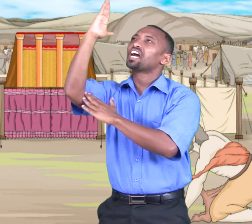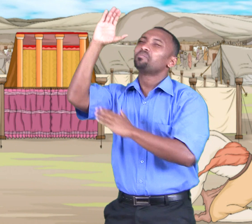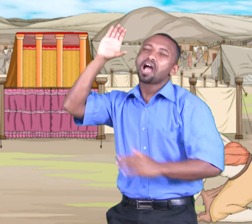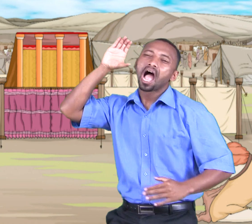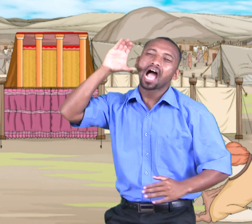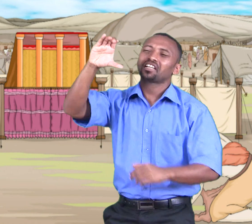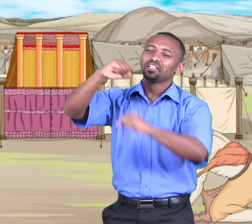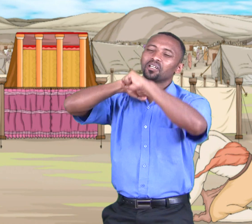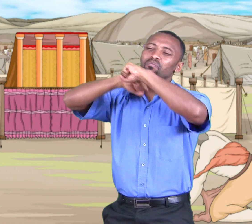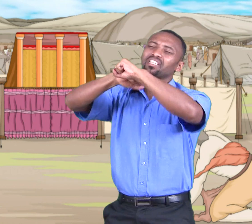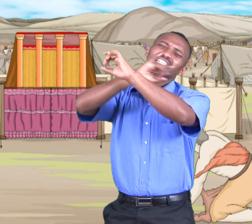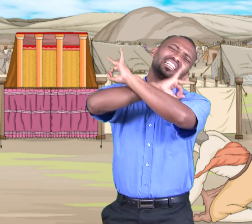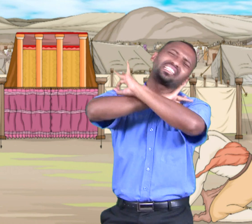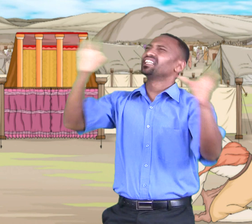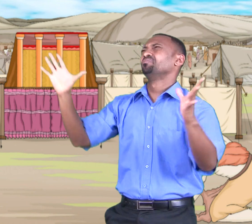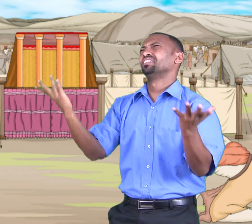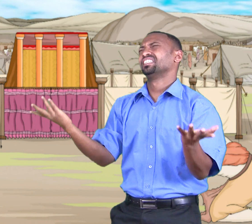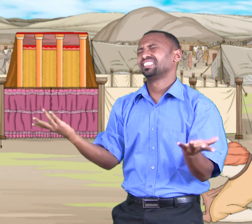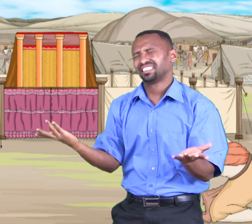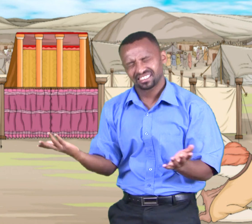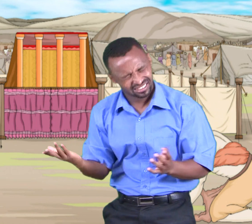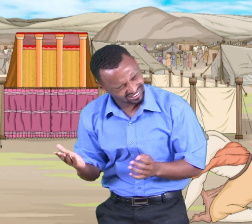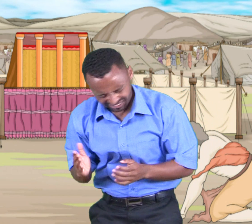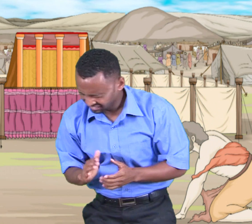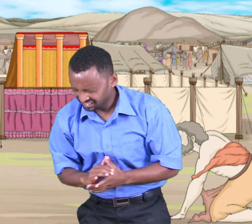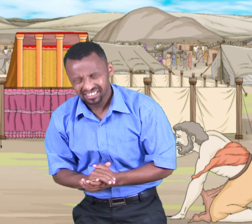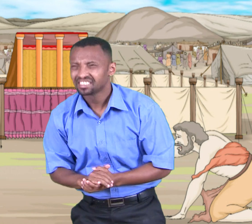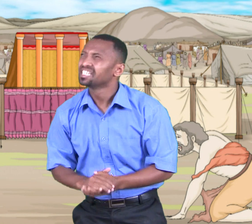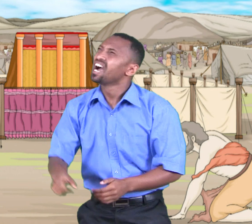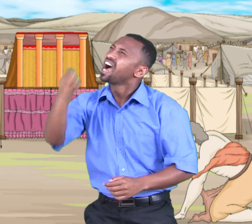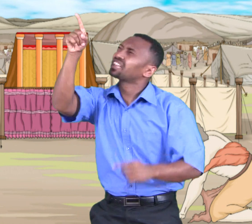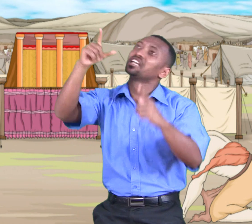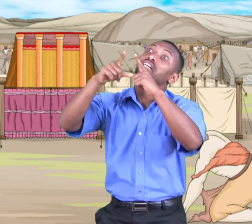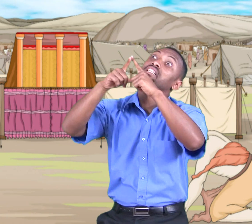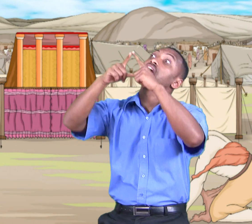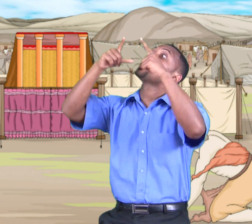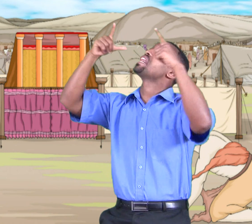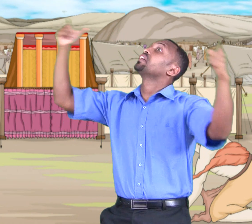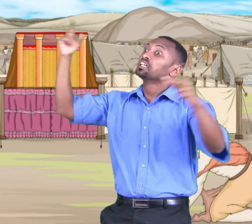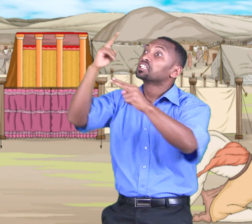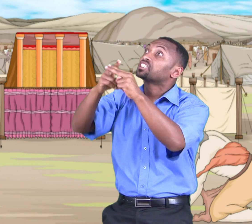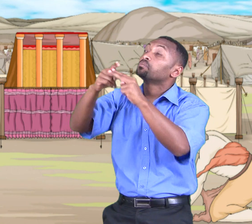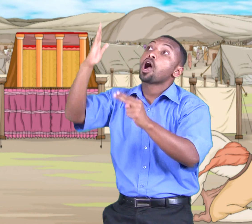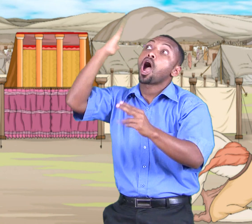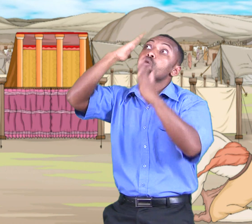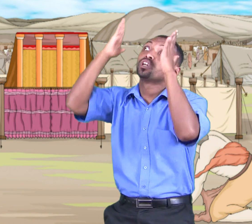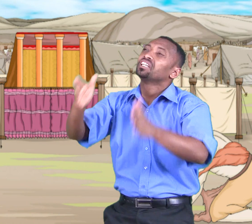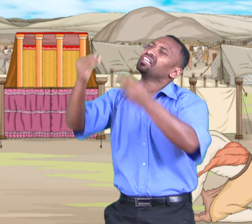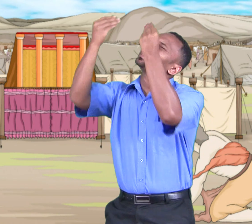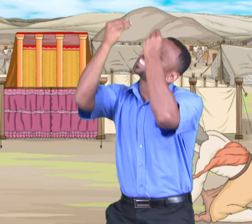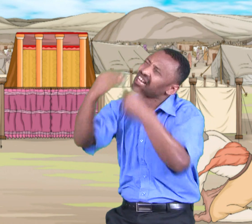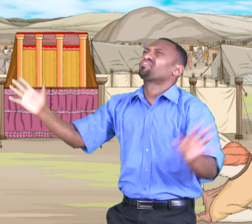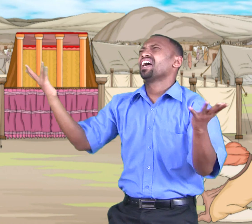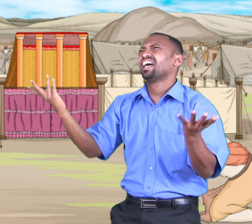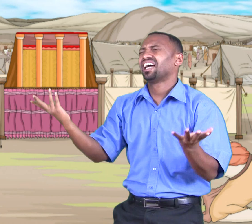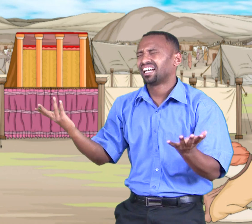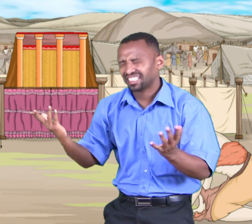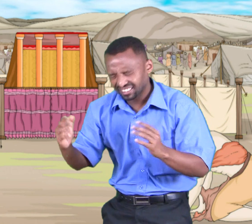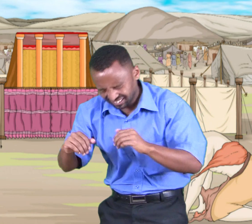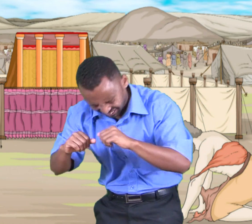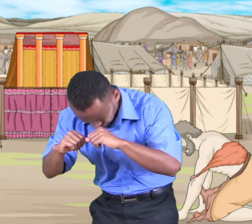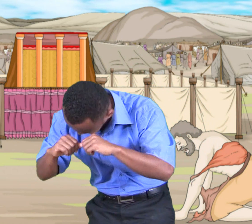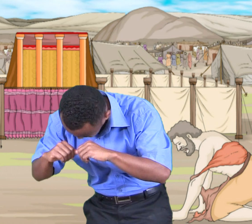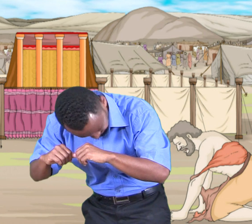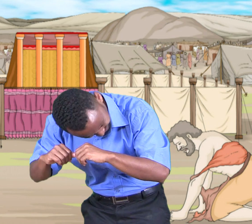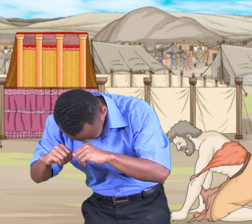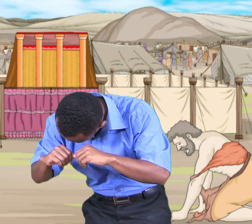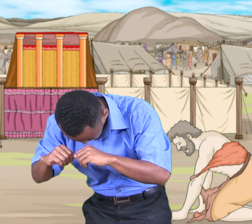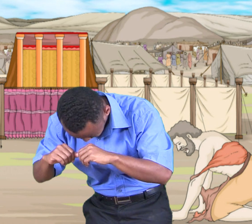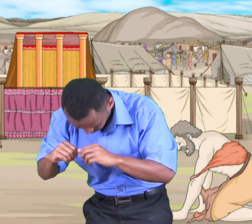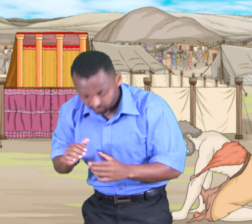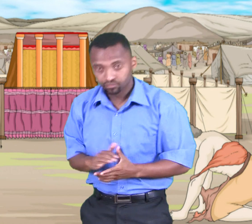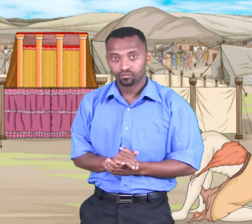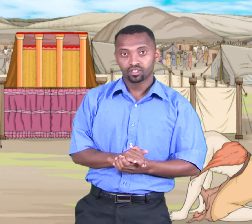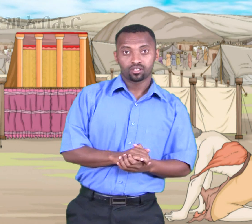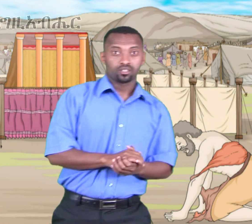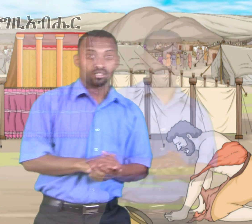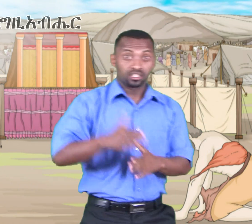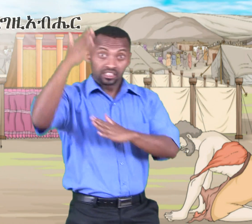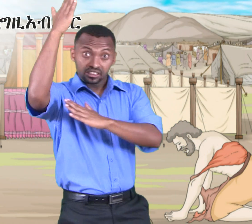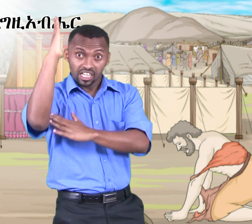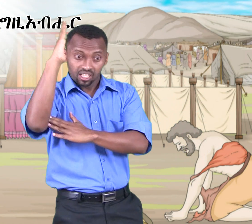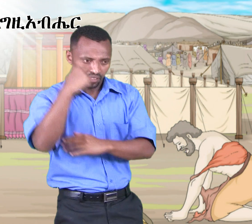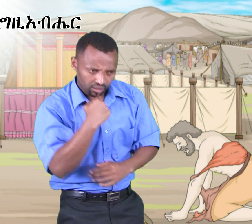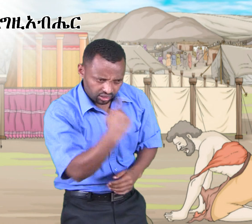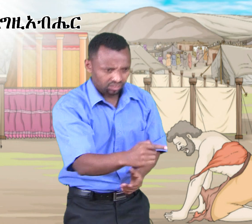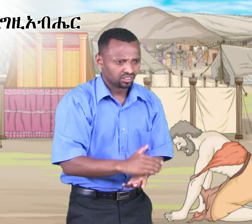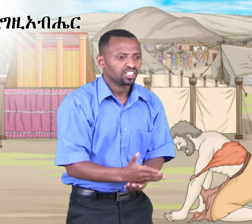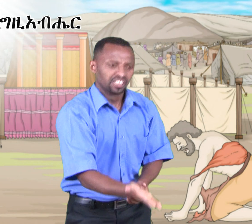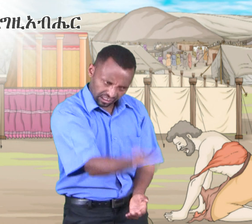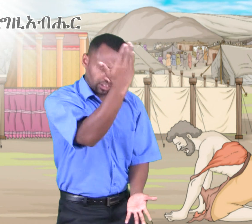Then what will You do for Your great name?”